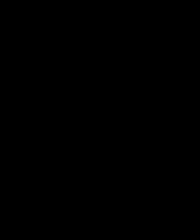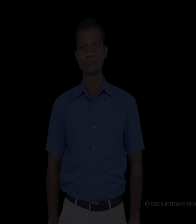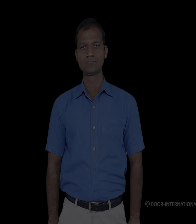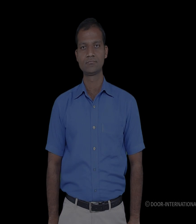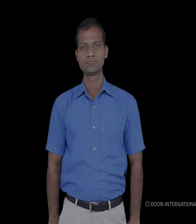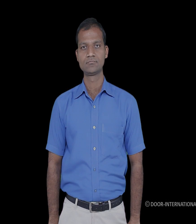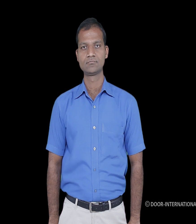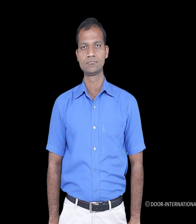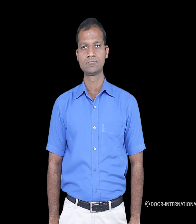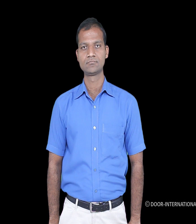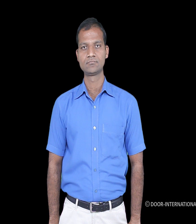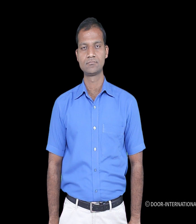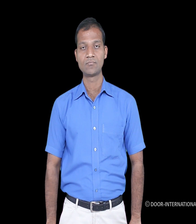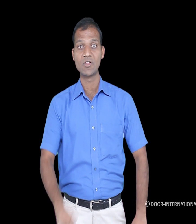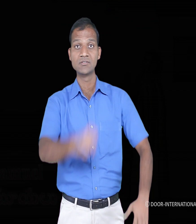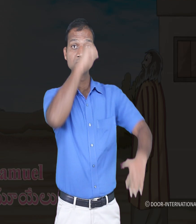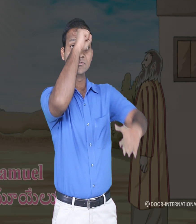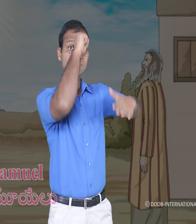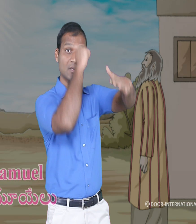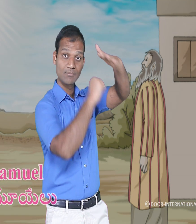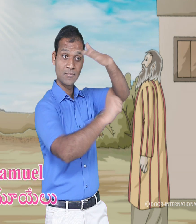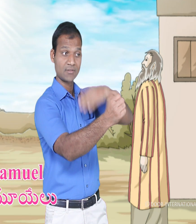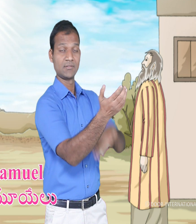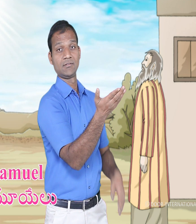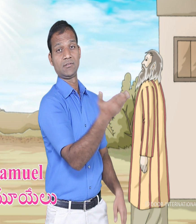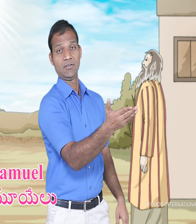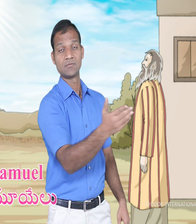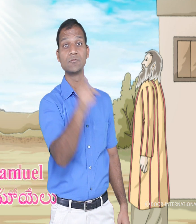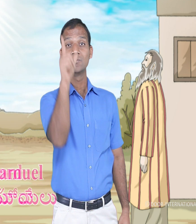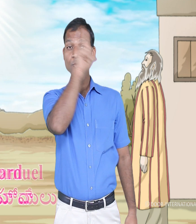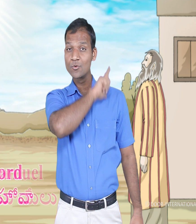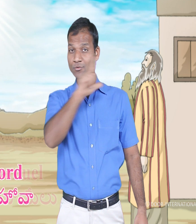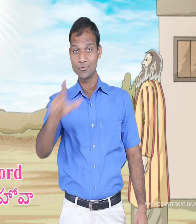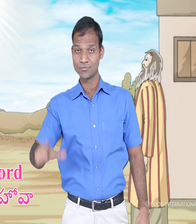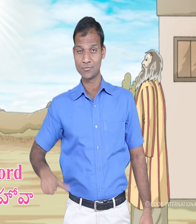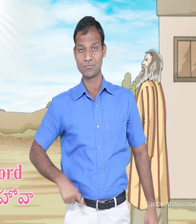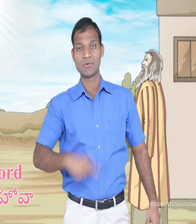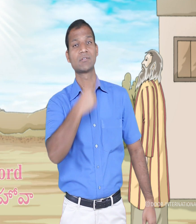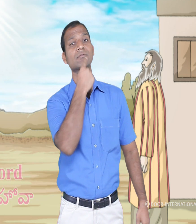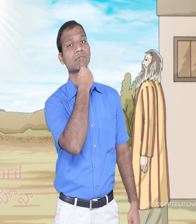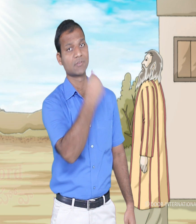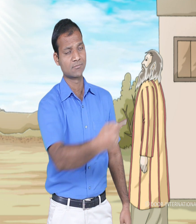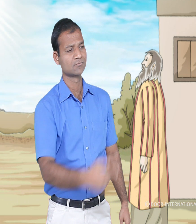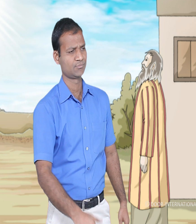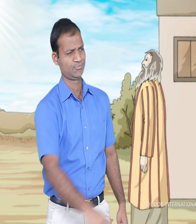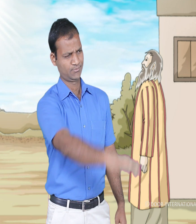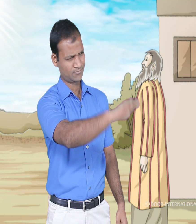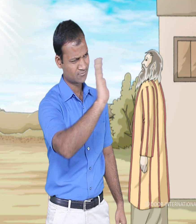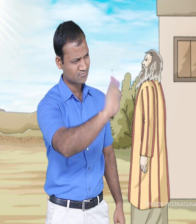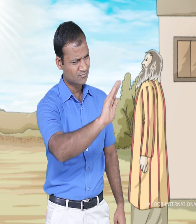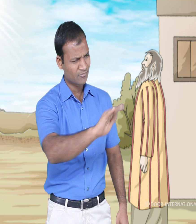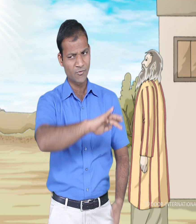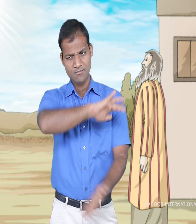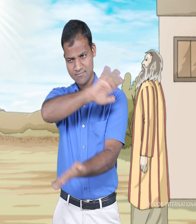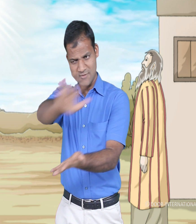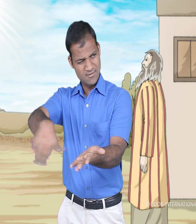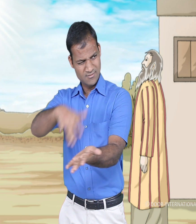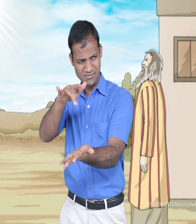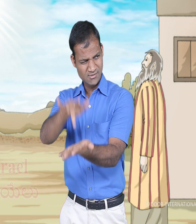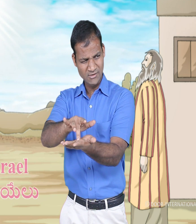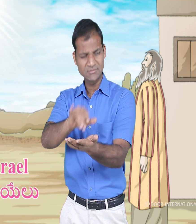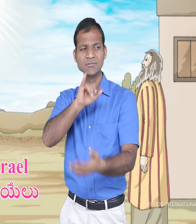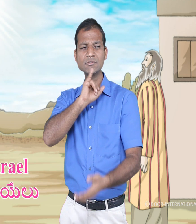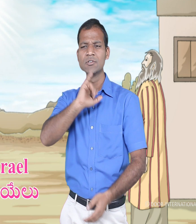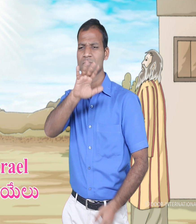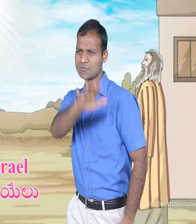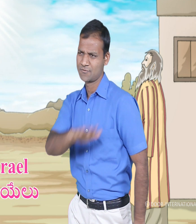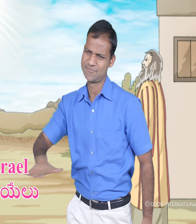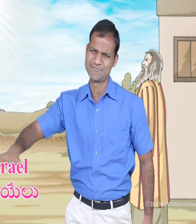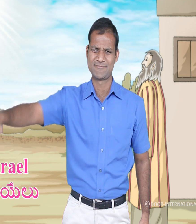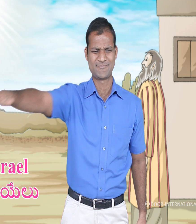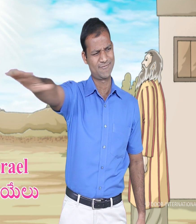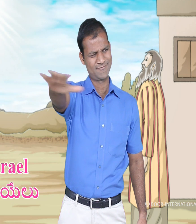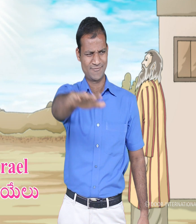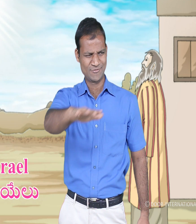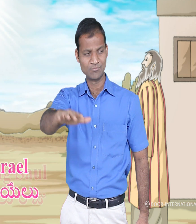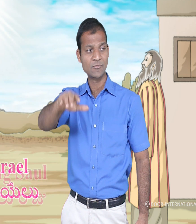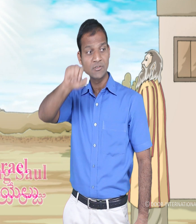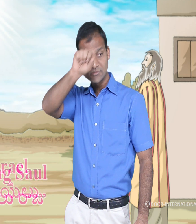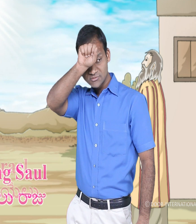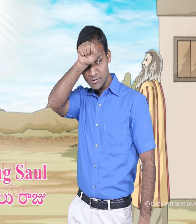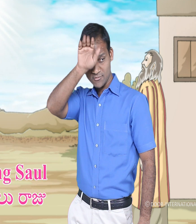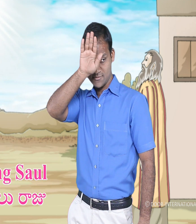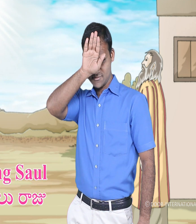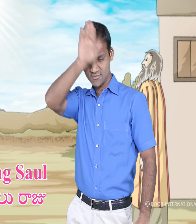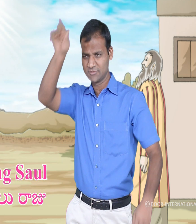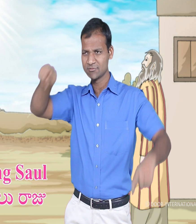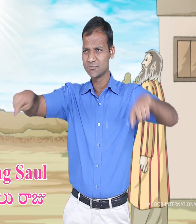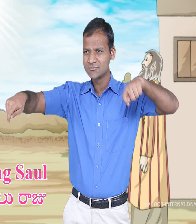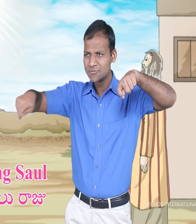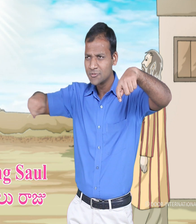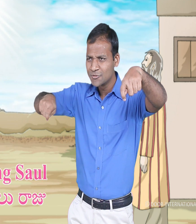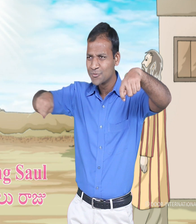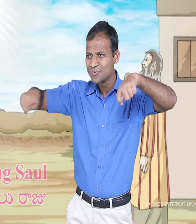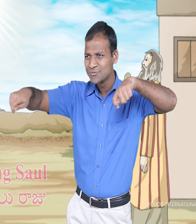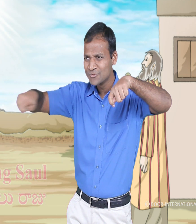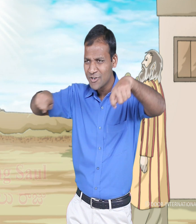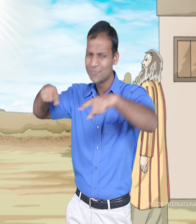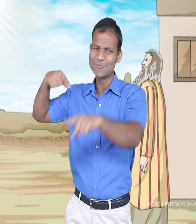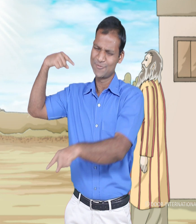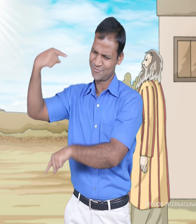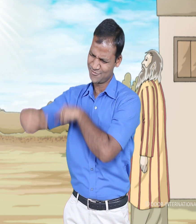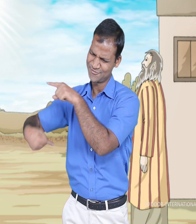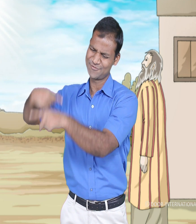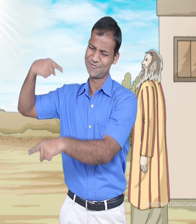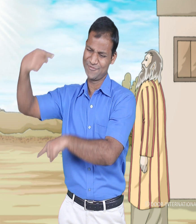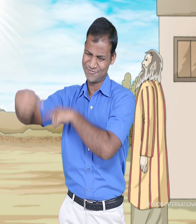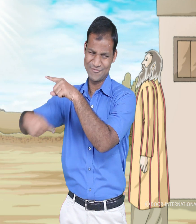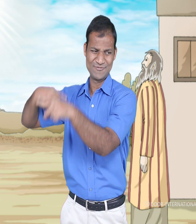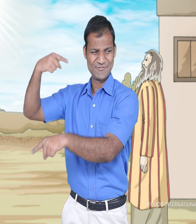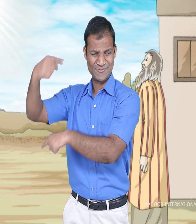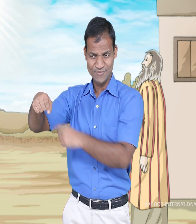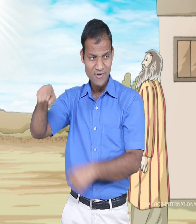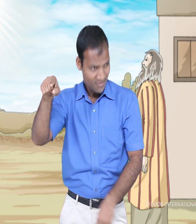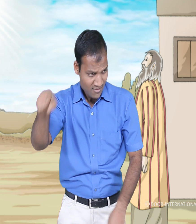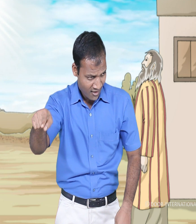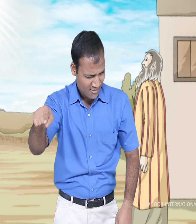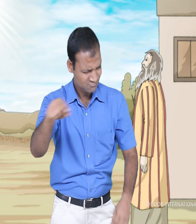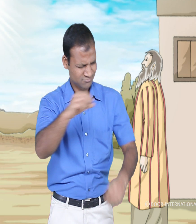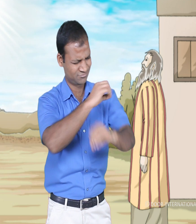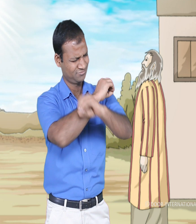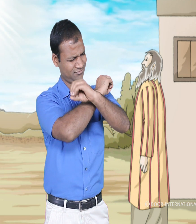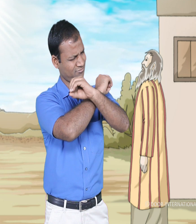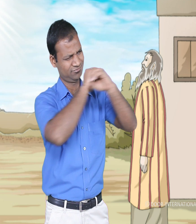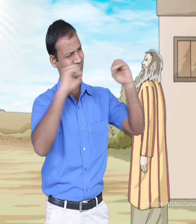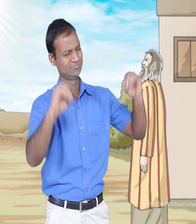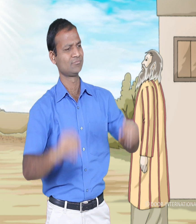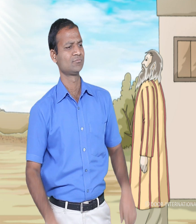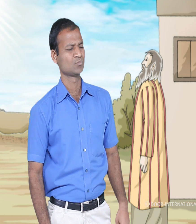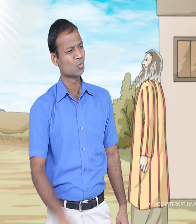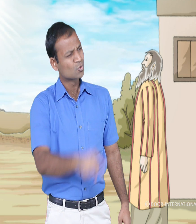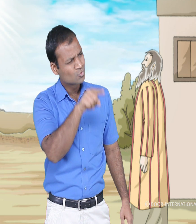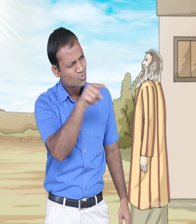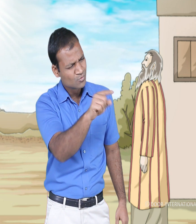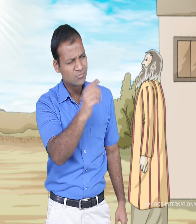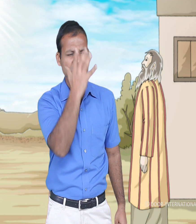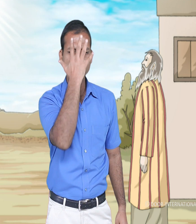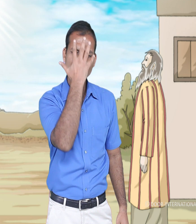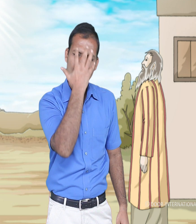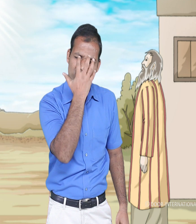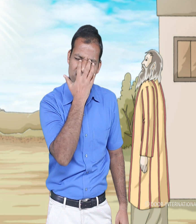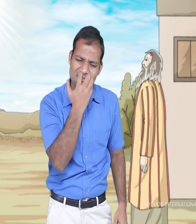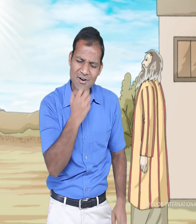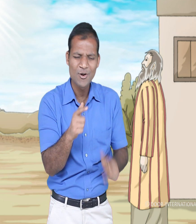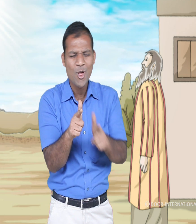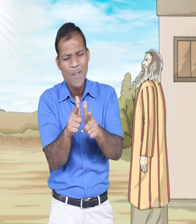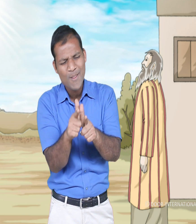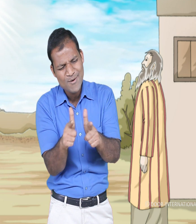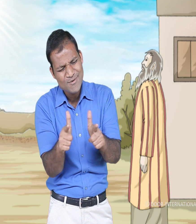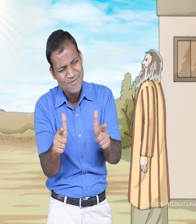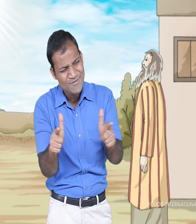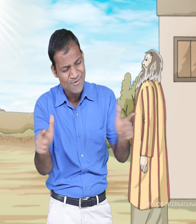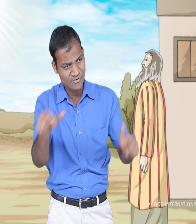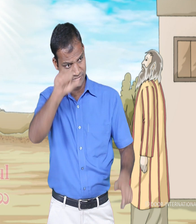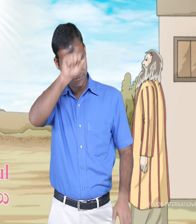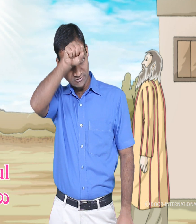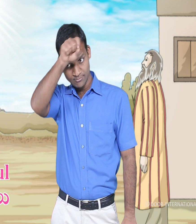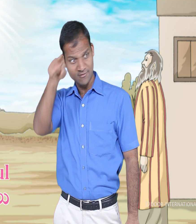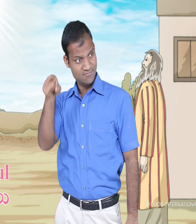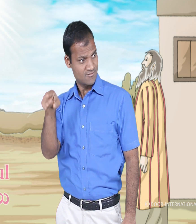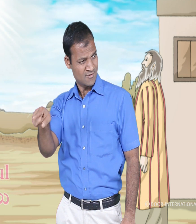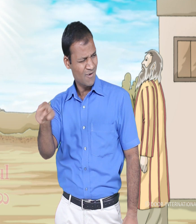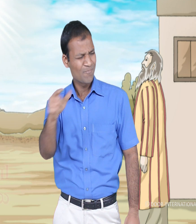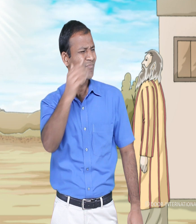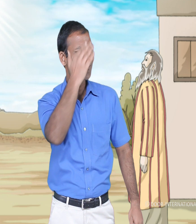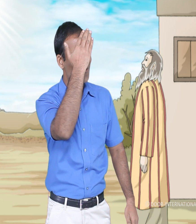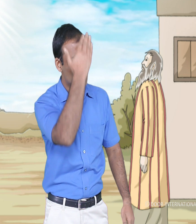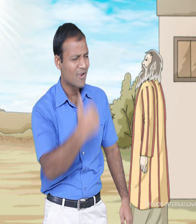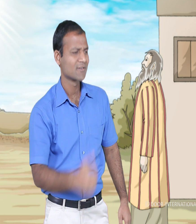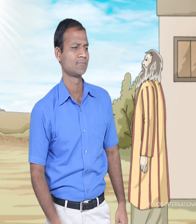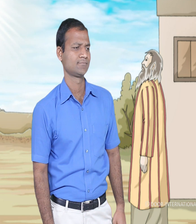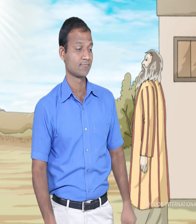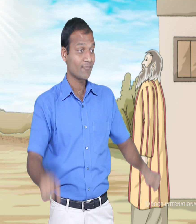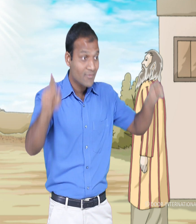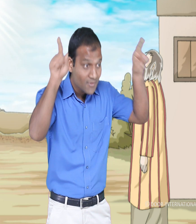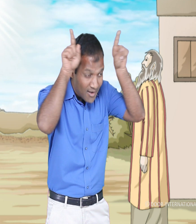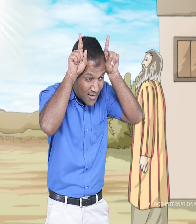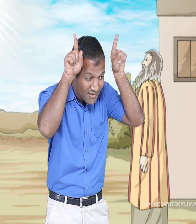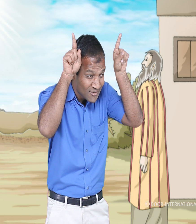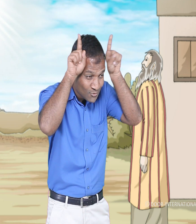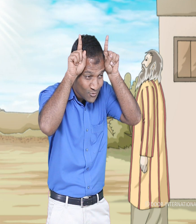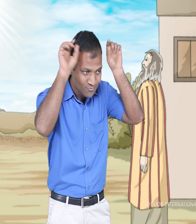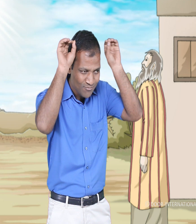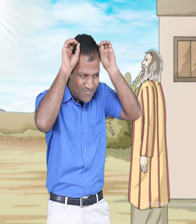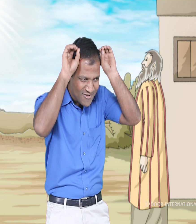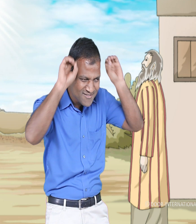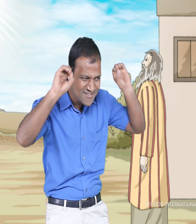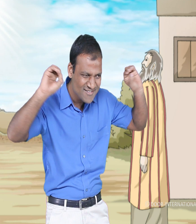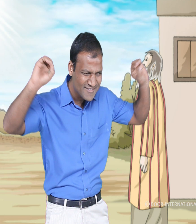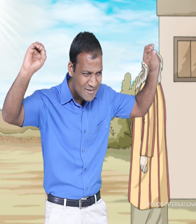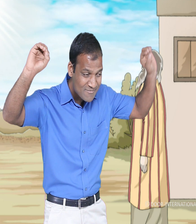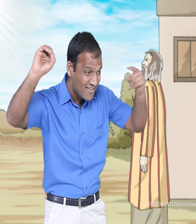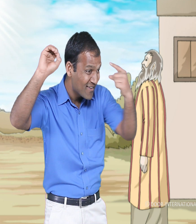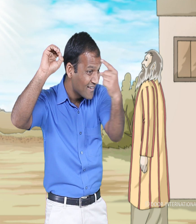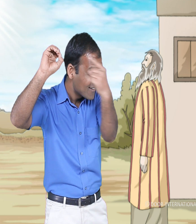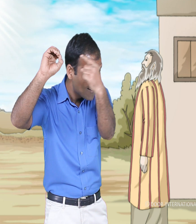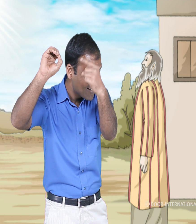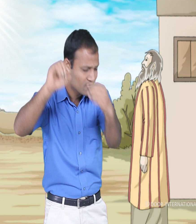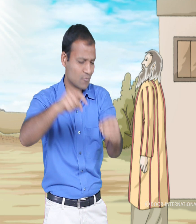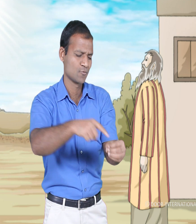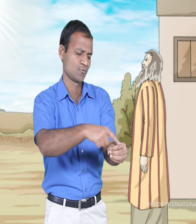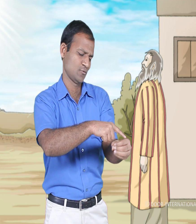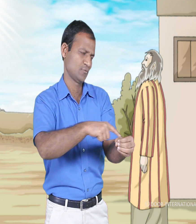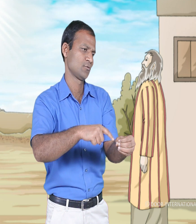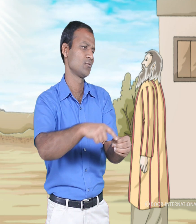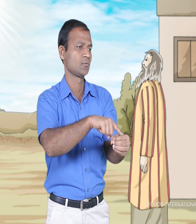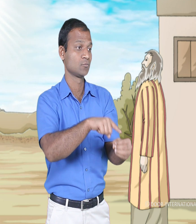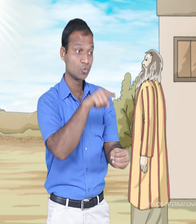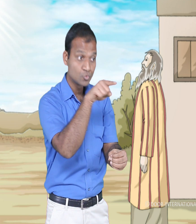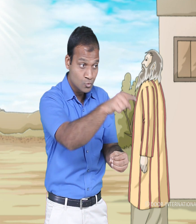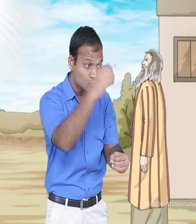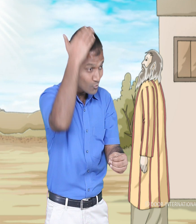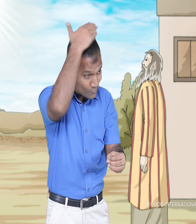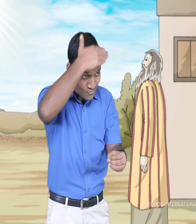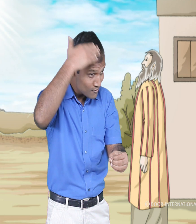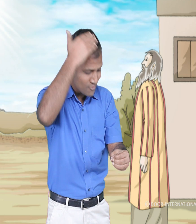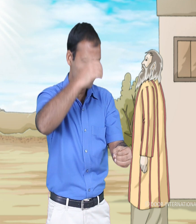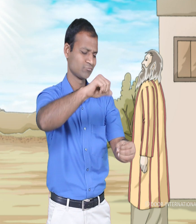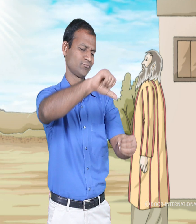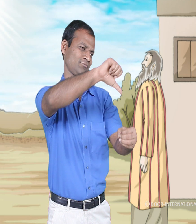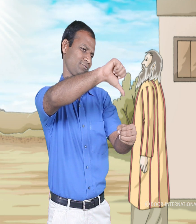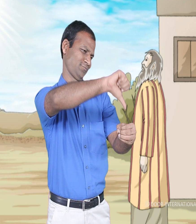Now the LORD said to Samuel, “How long are you going to mourn for Saul, since I have rejected him as king over Israel?